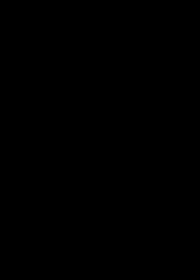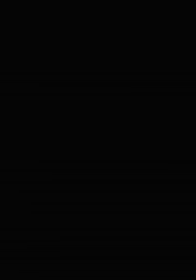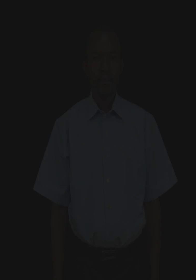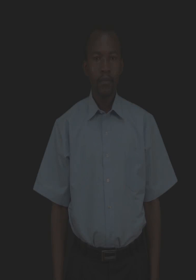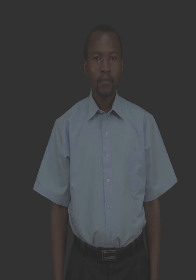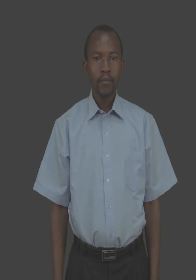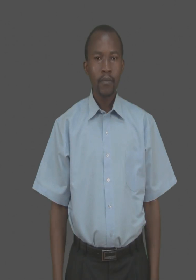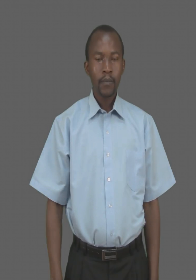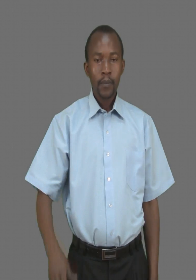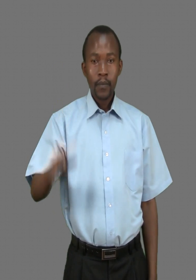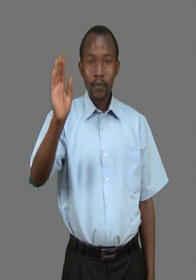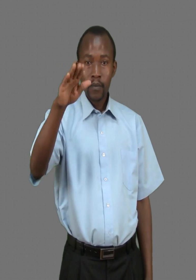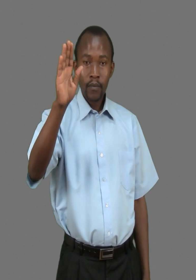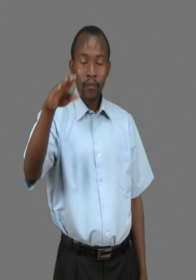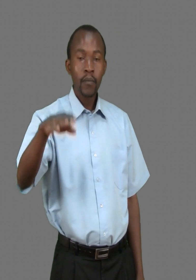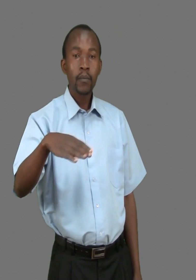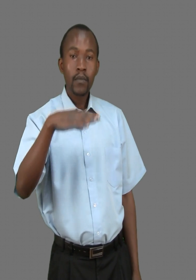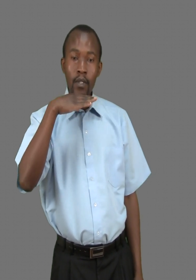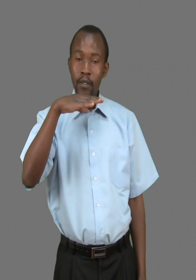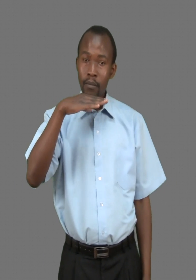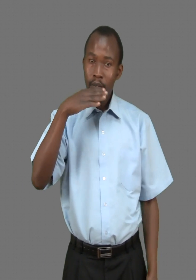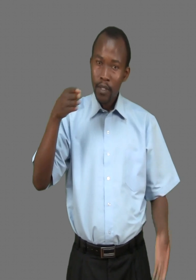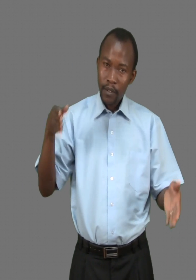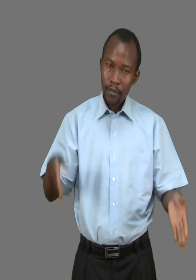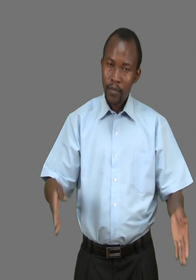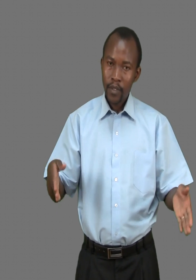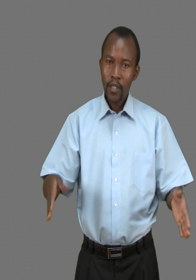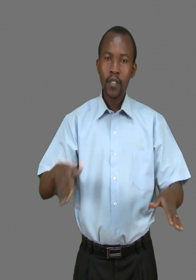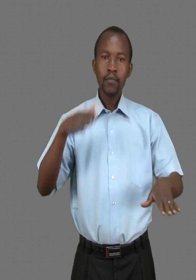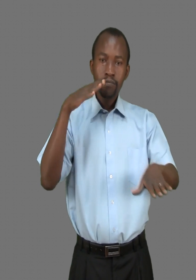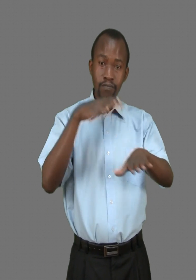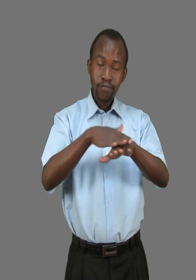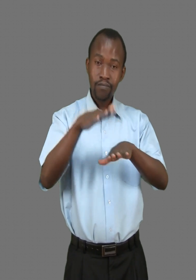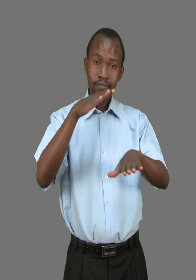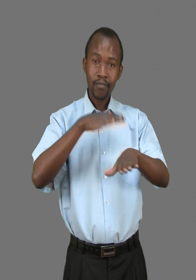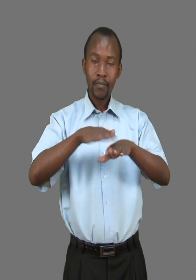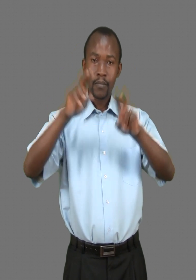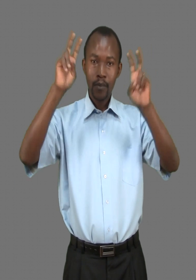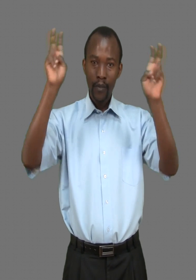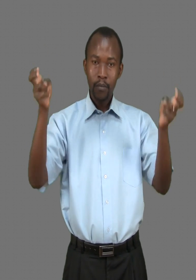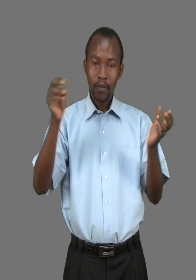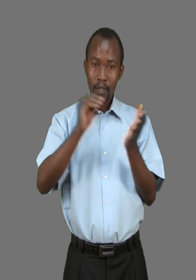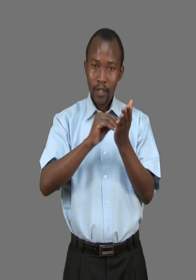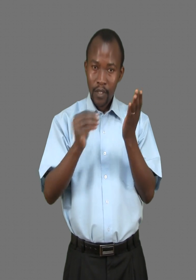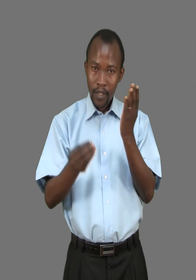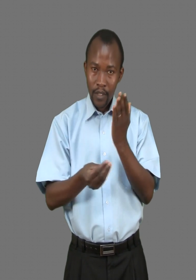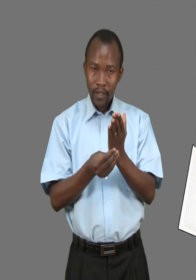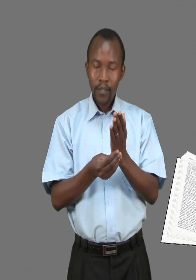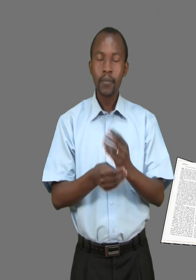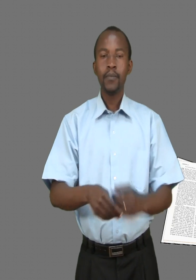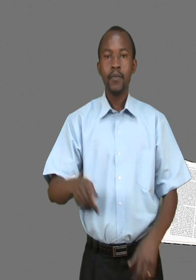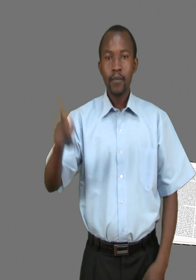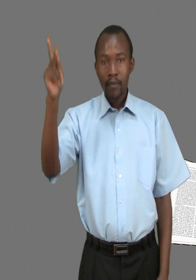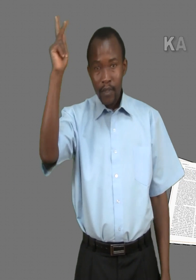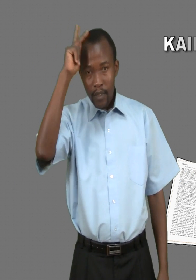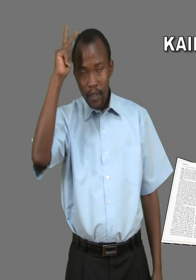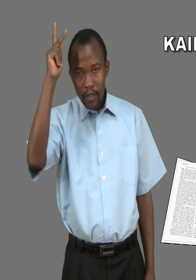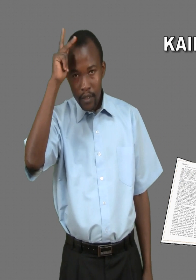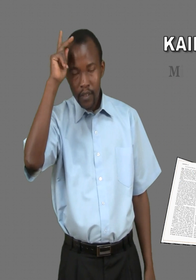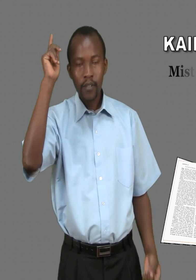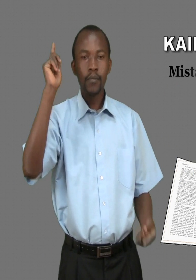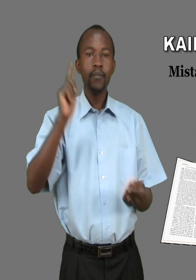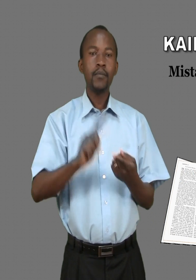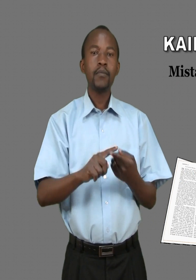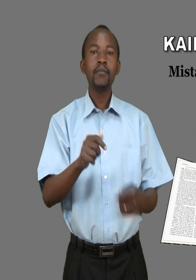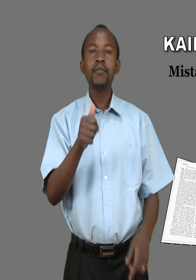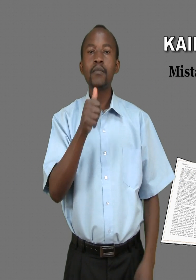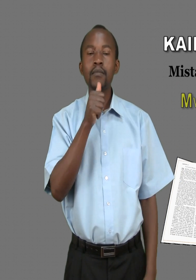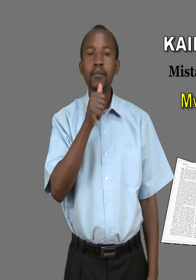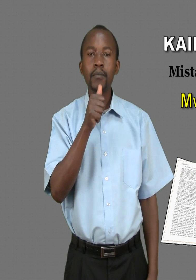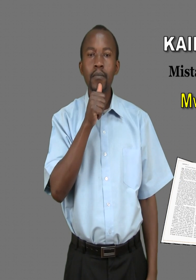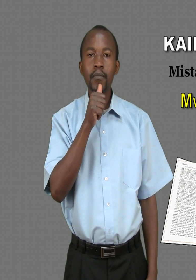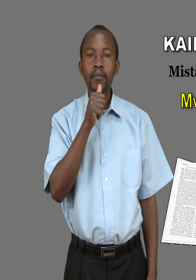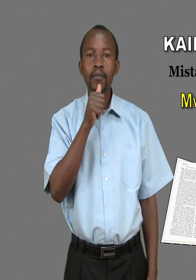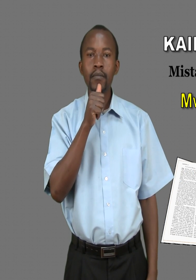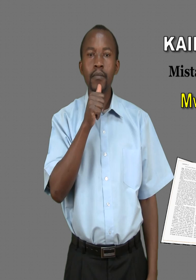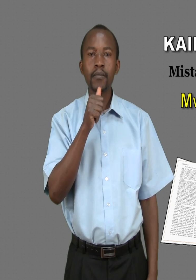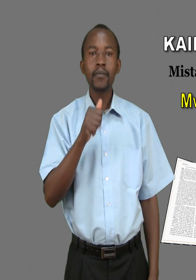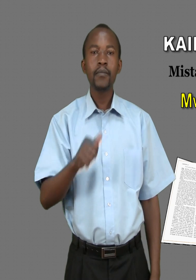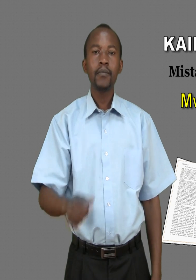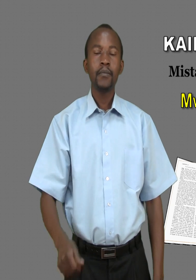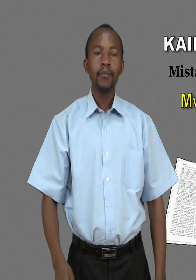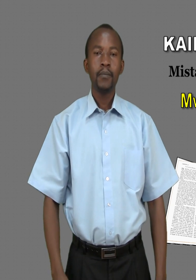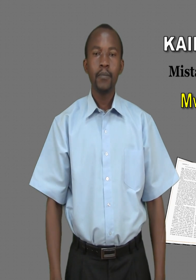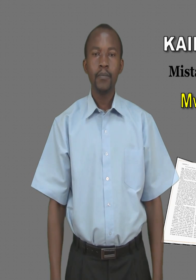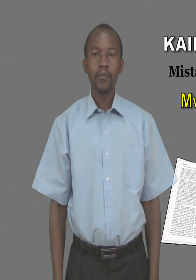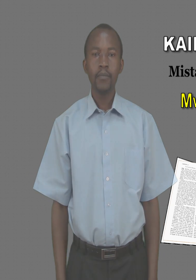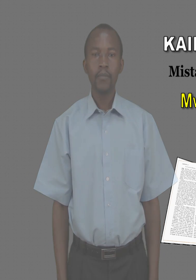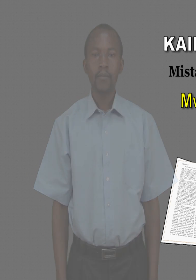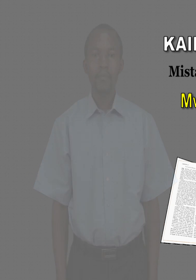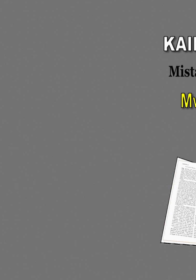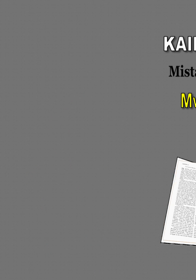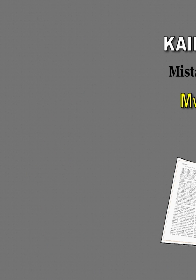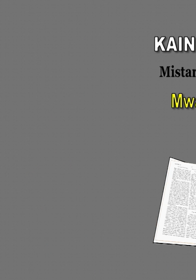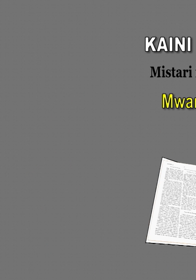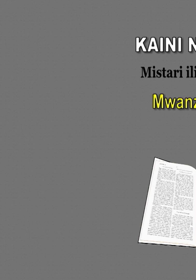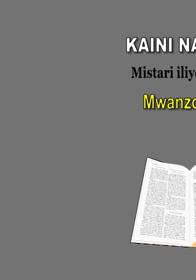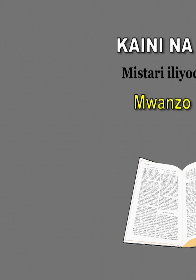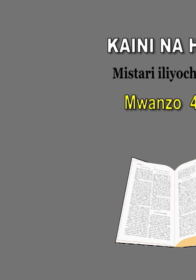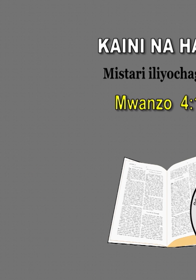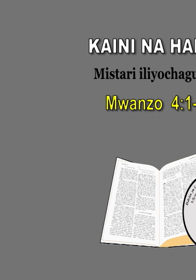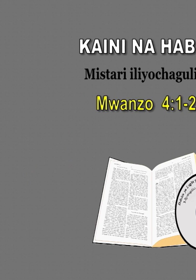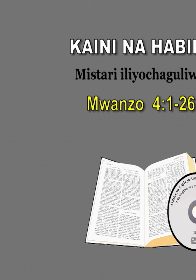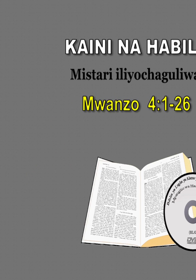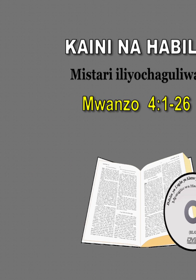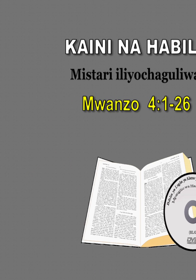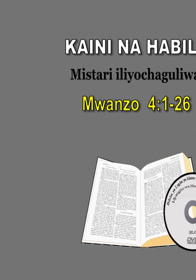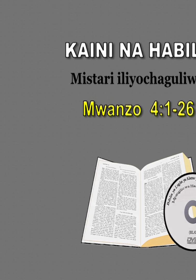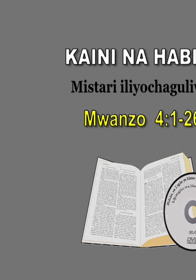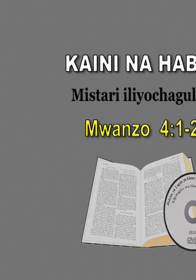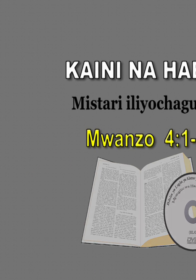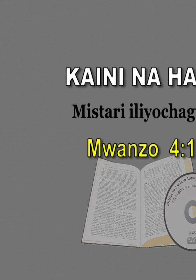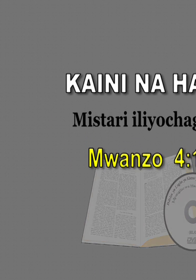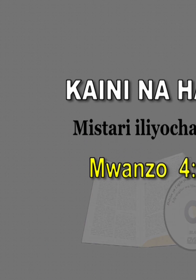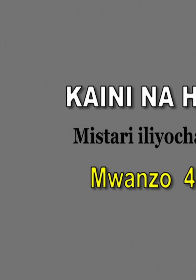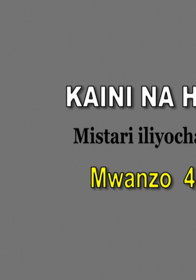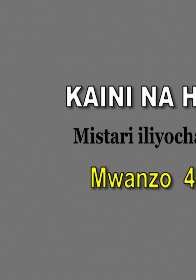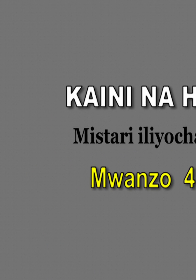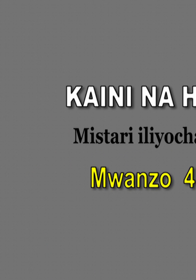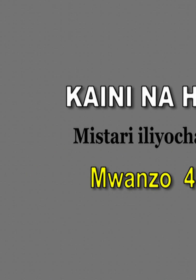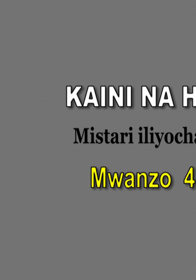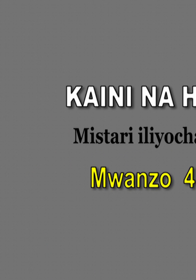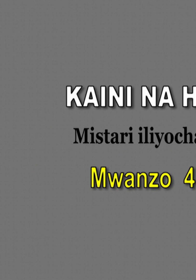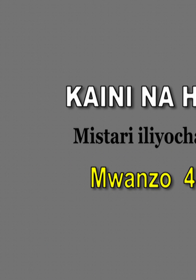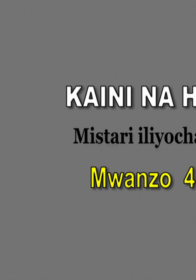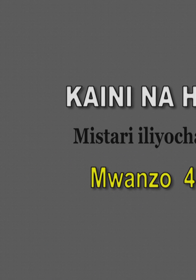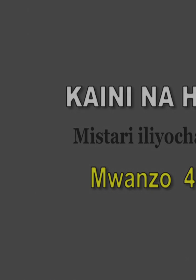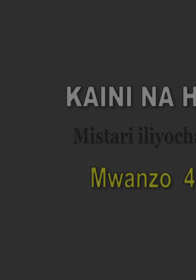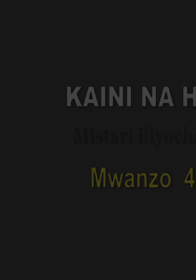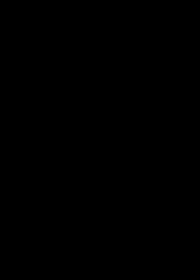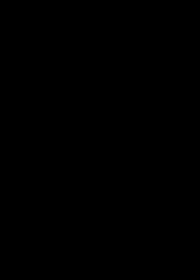Cain and Abel